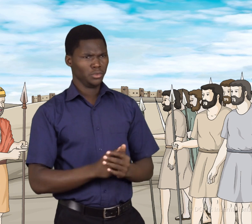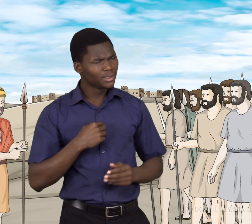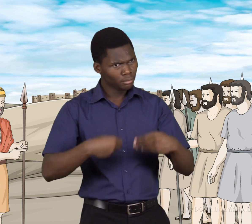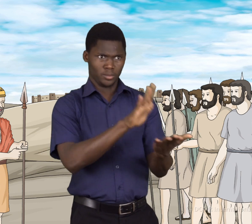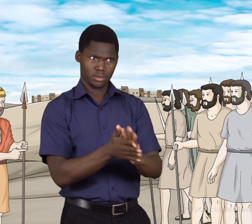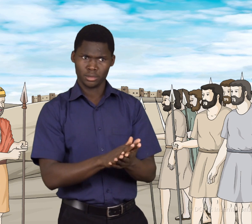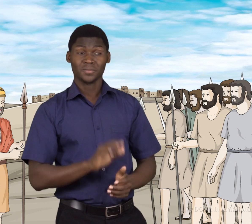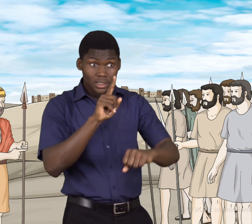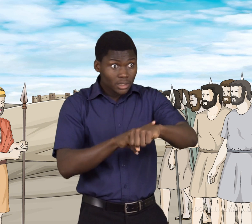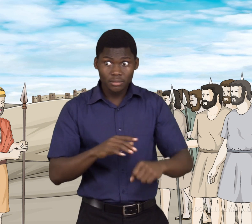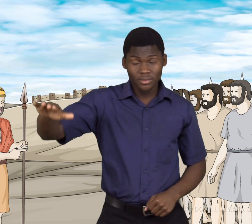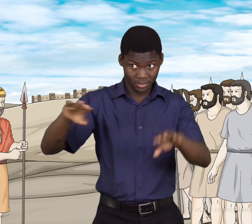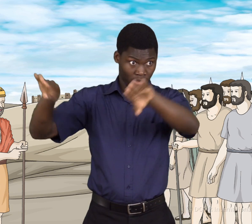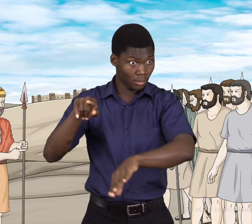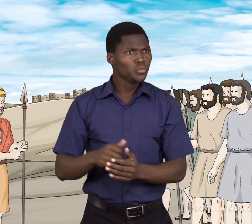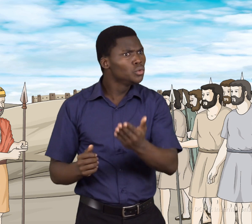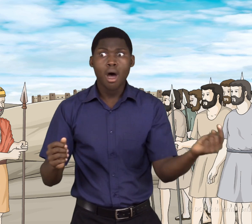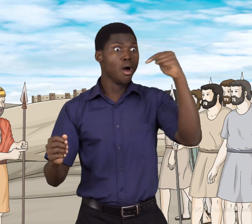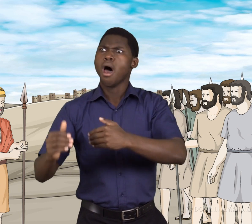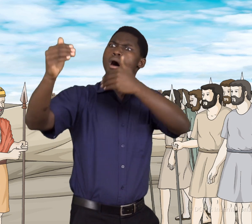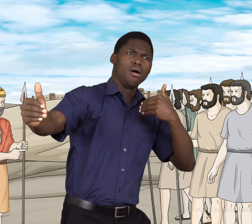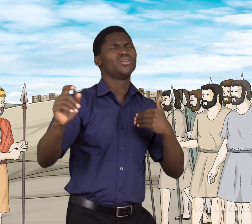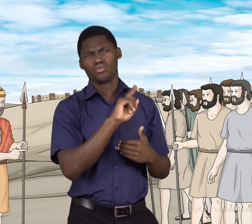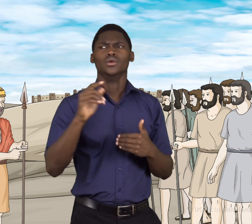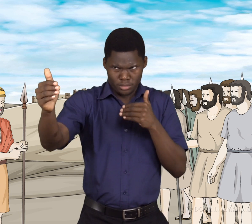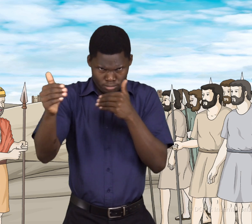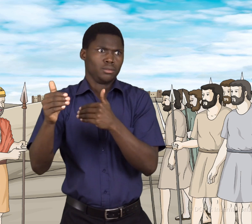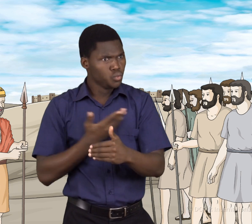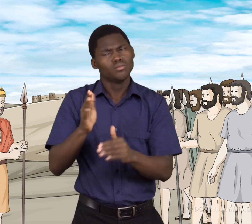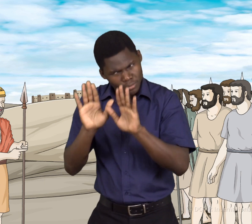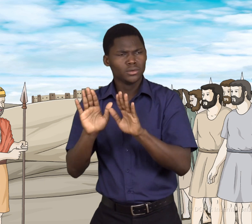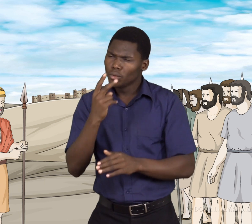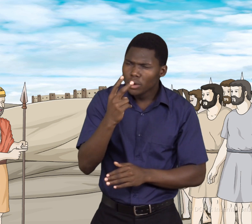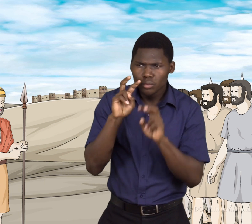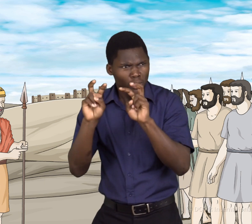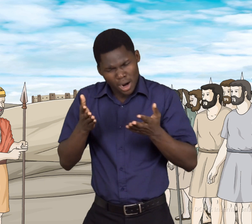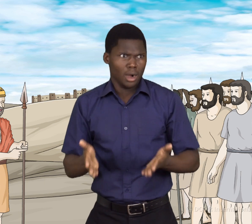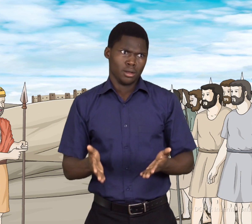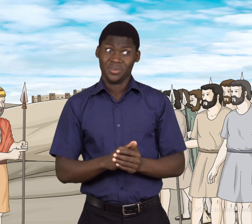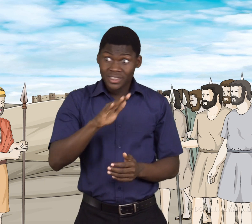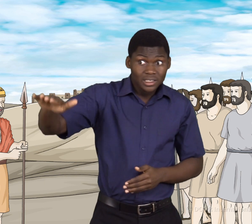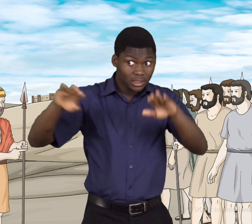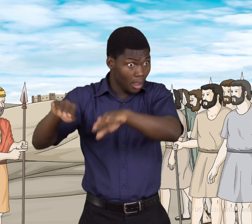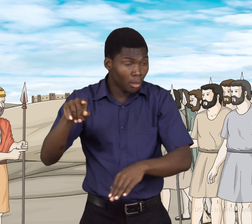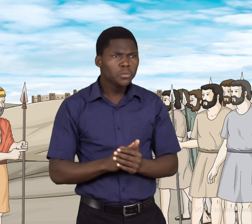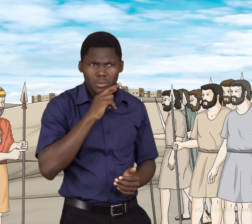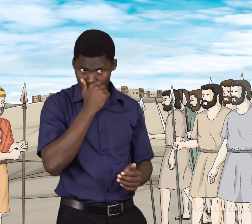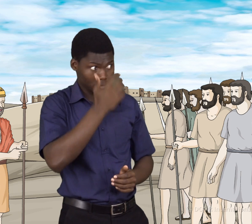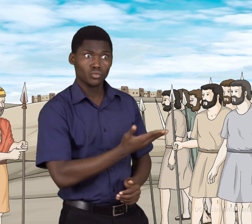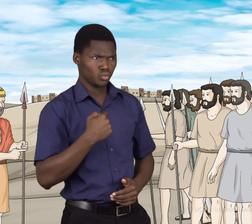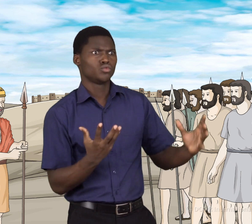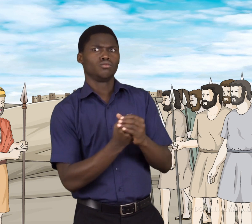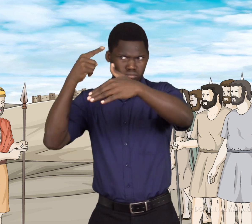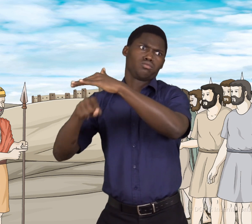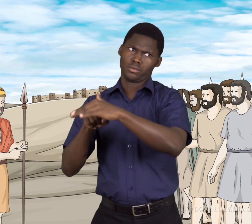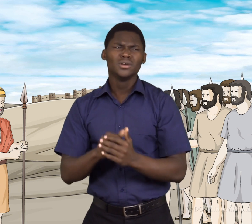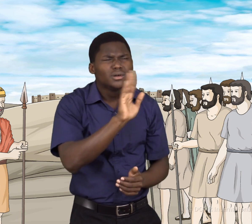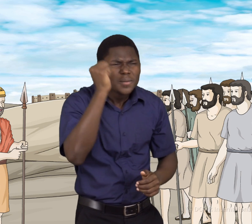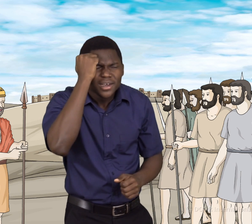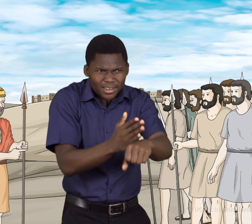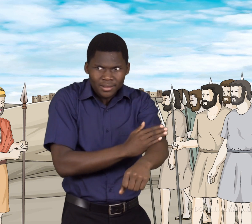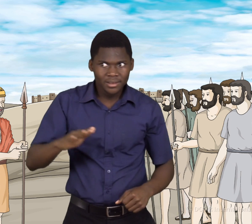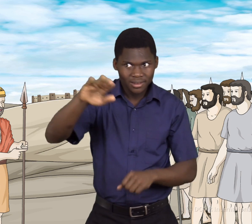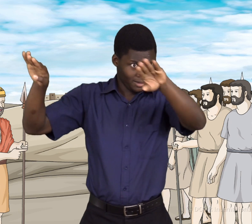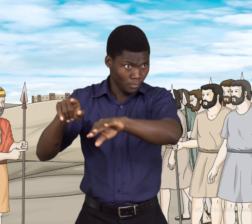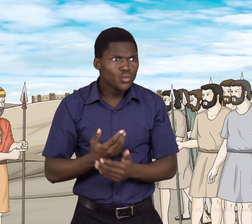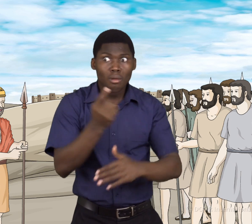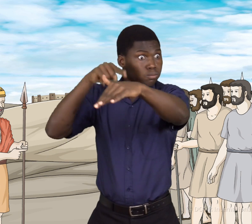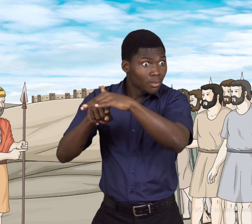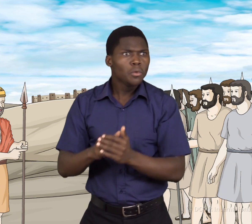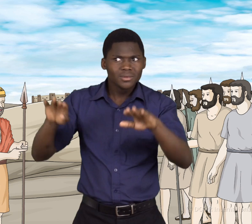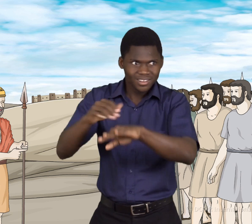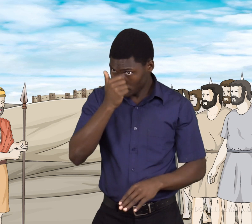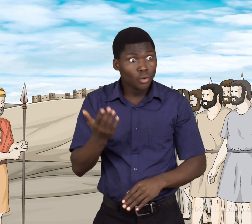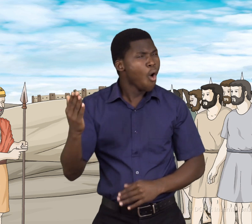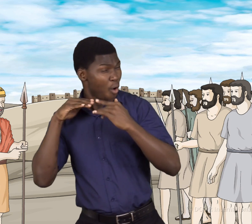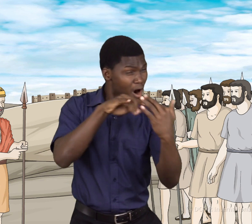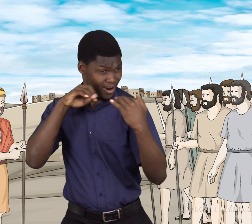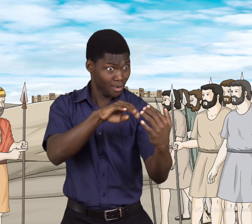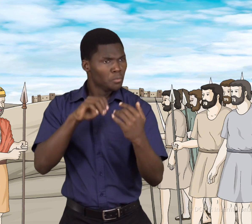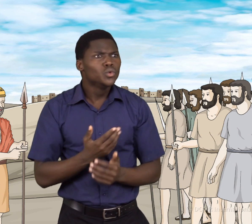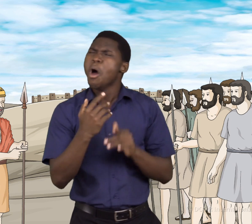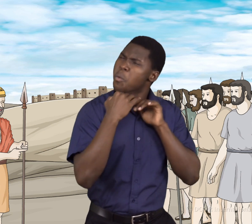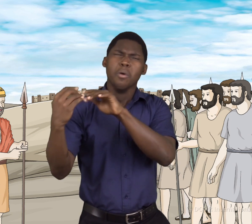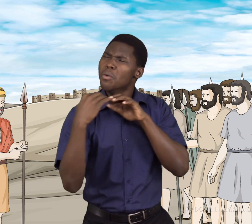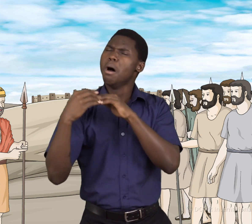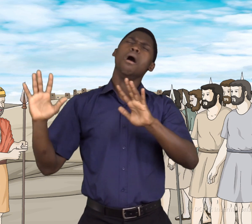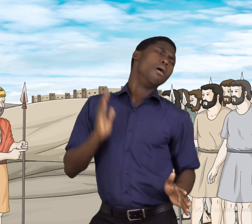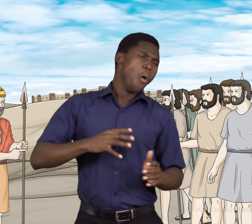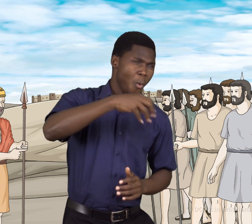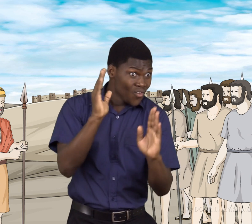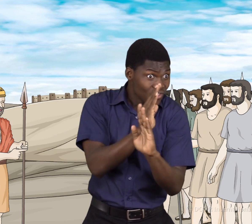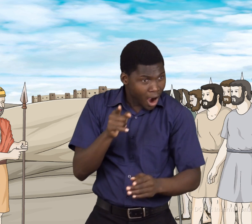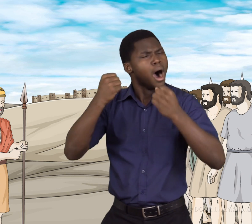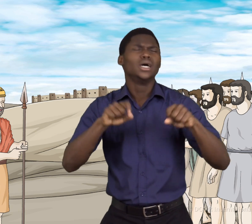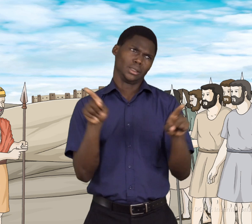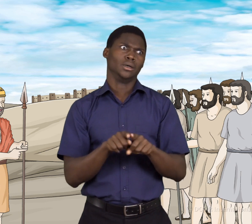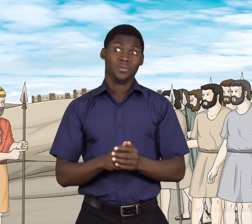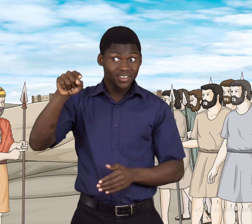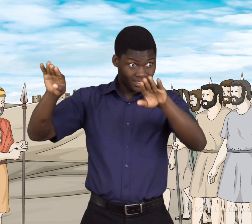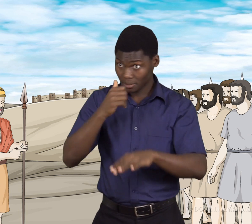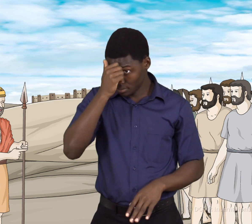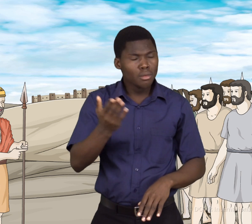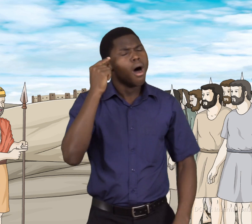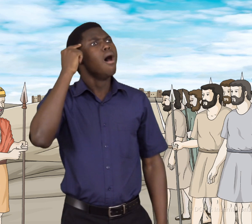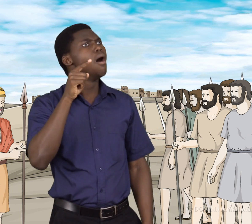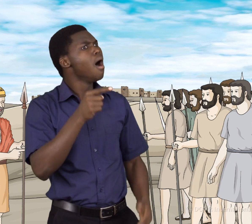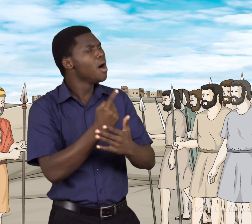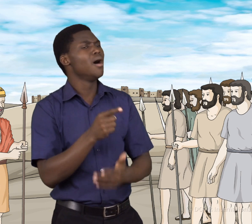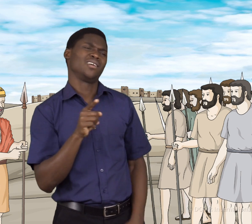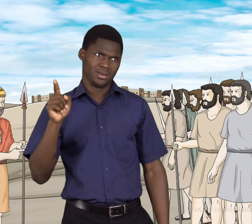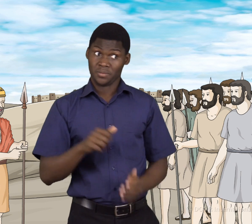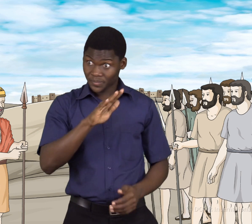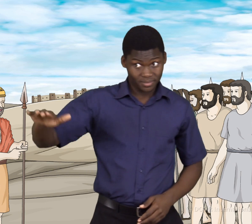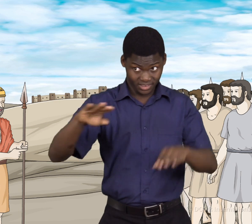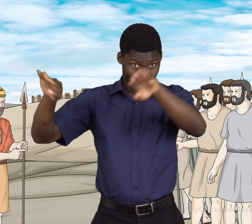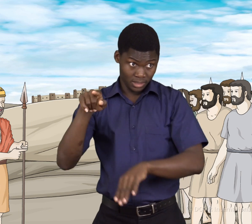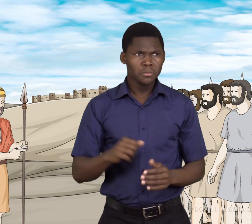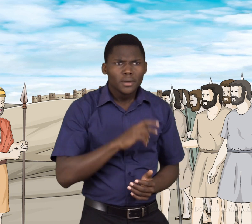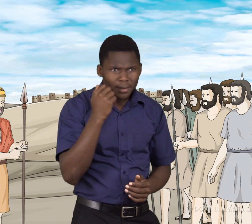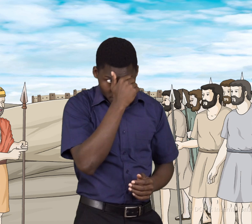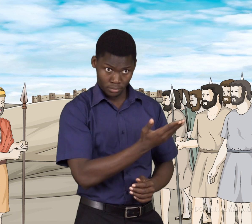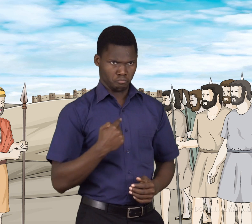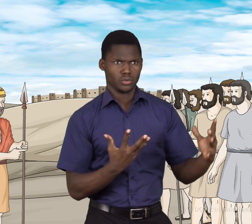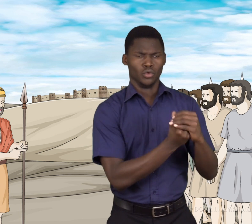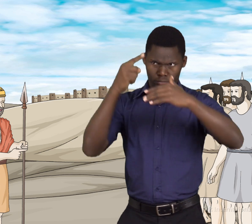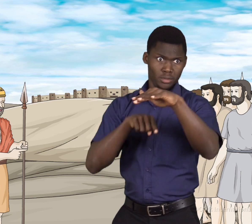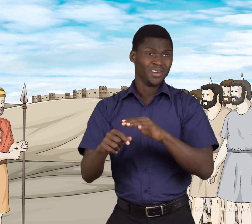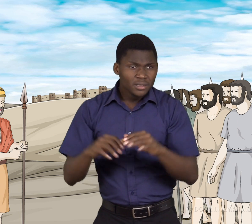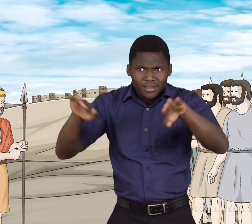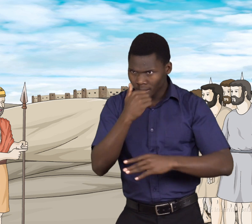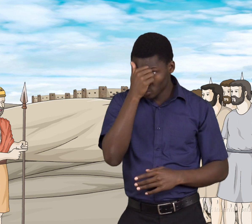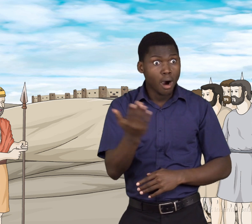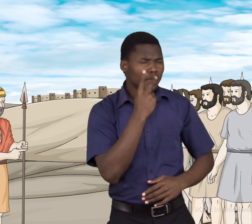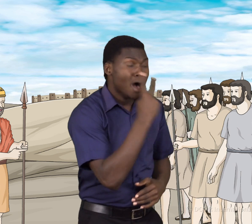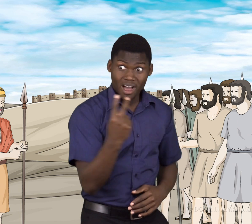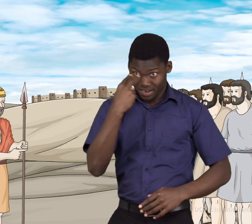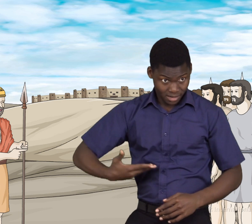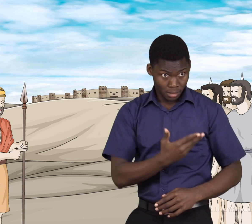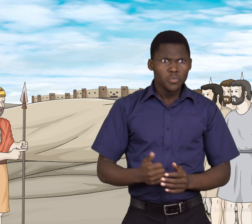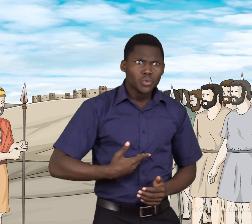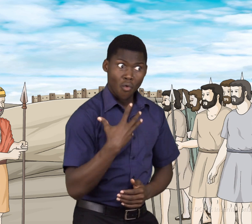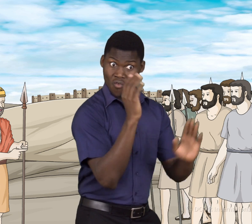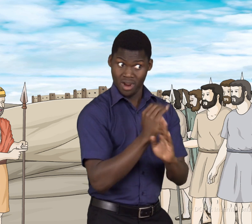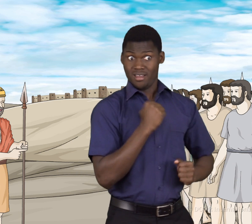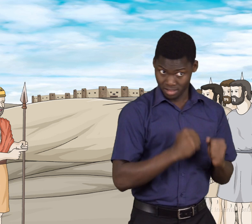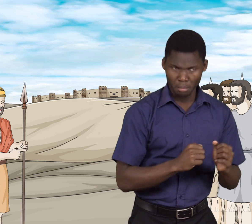Then I and all the troops with me will advance on the city. When they come out against us as they did the first time, we will flee from them. They will pursue us until we have drawn them away from the city, for they will say, ‘The Israelites are running away from us as they did before.’